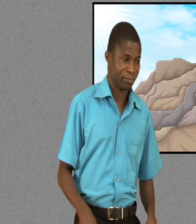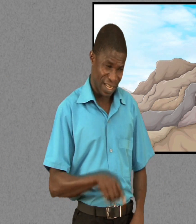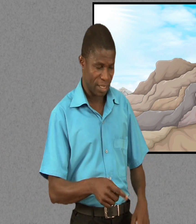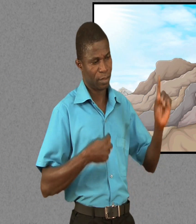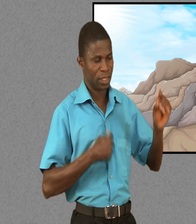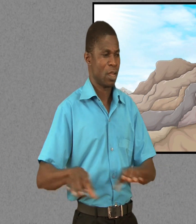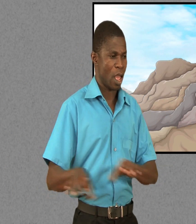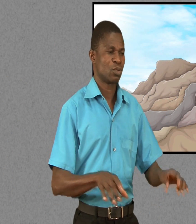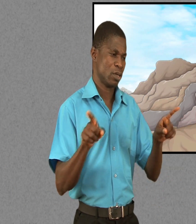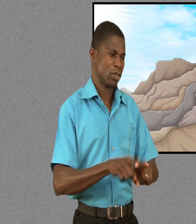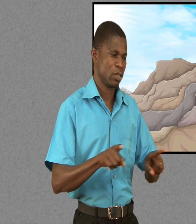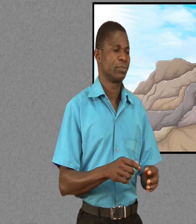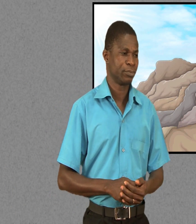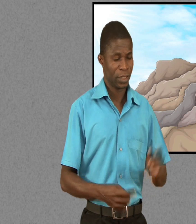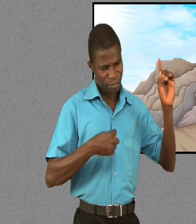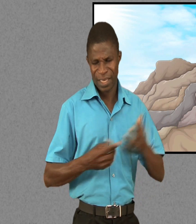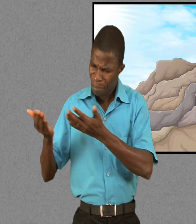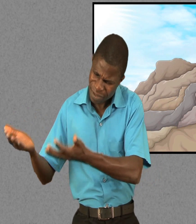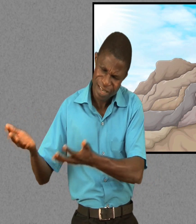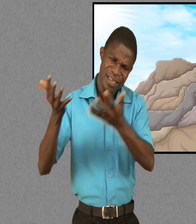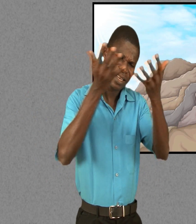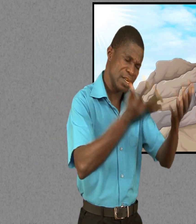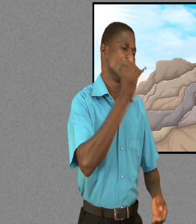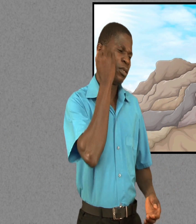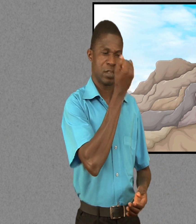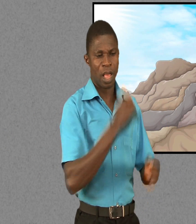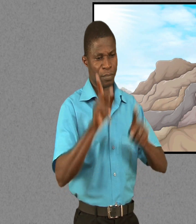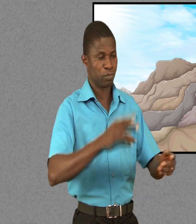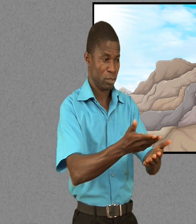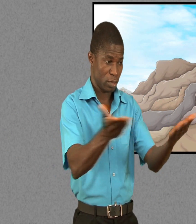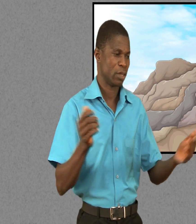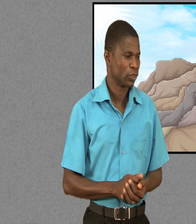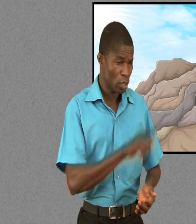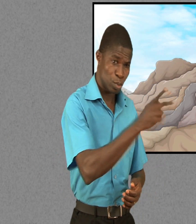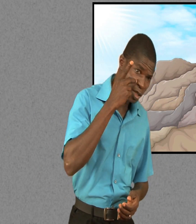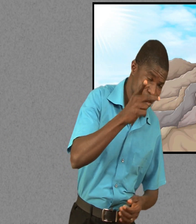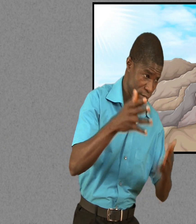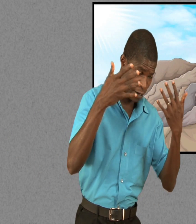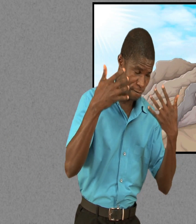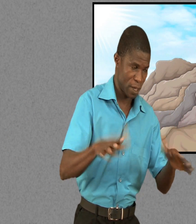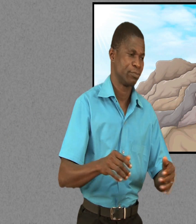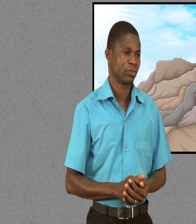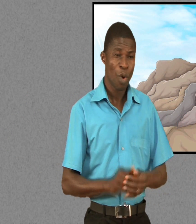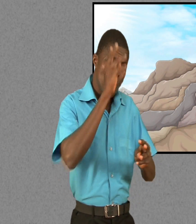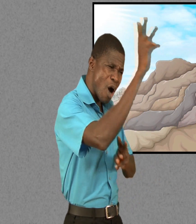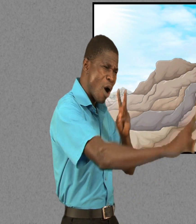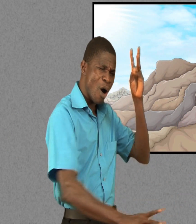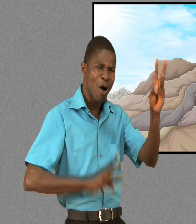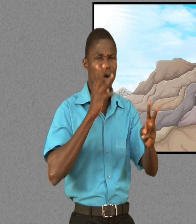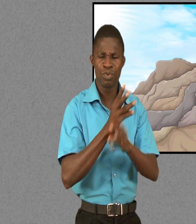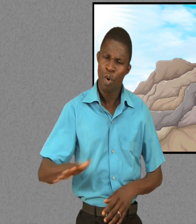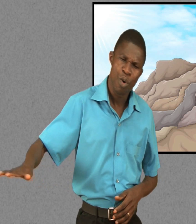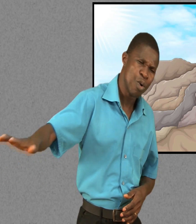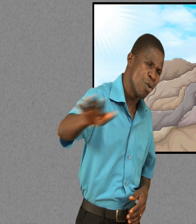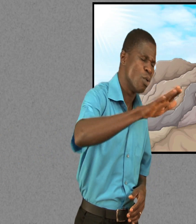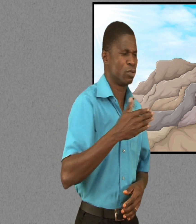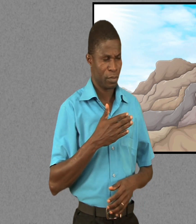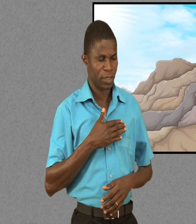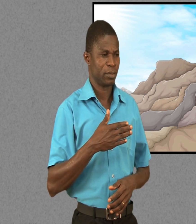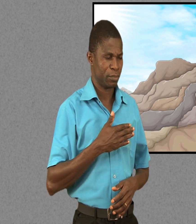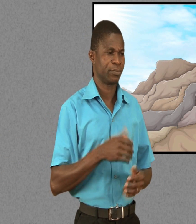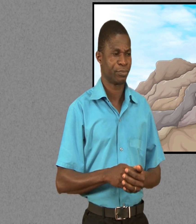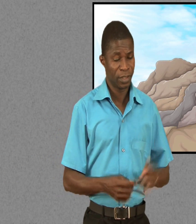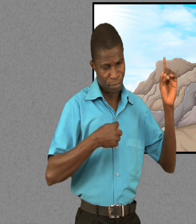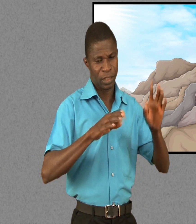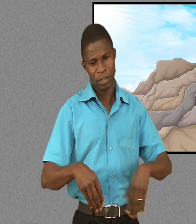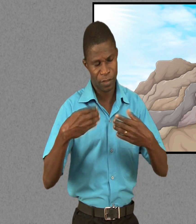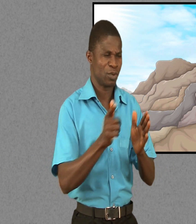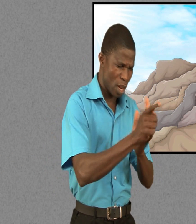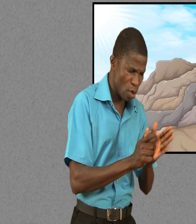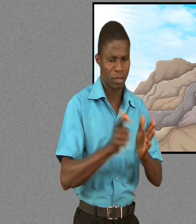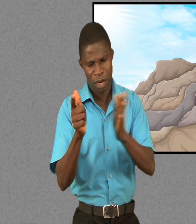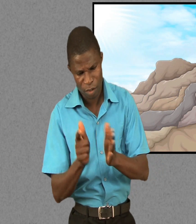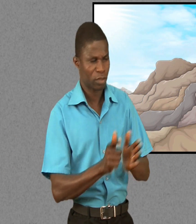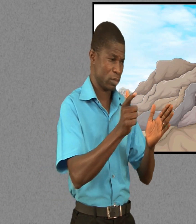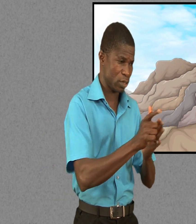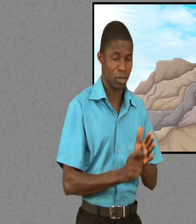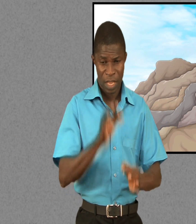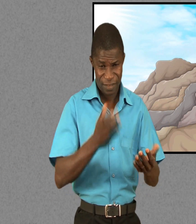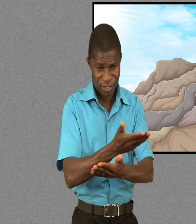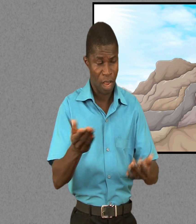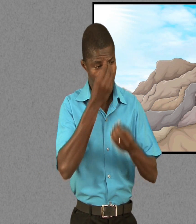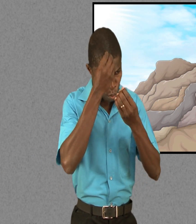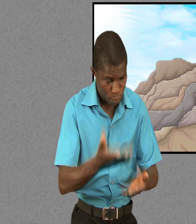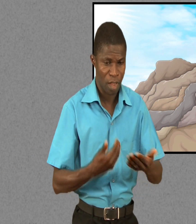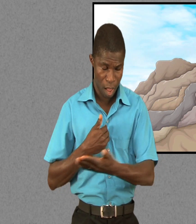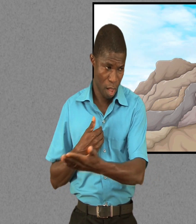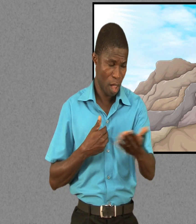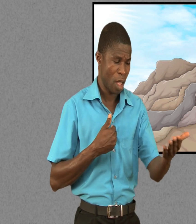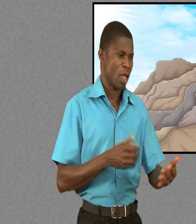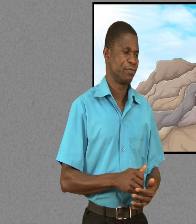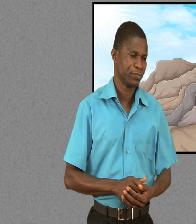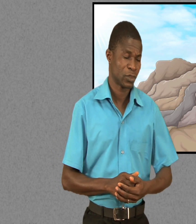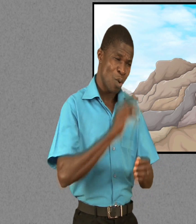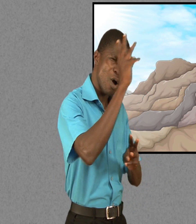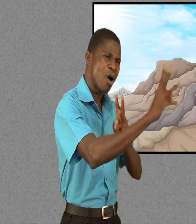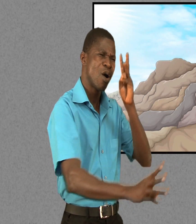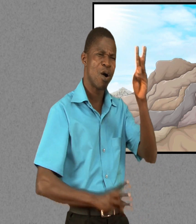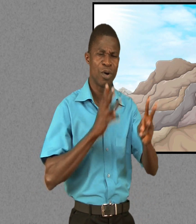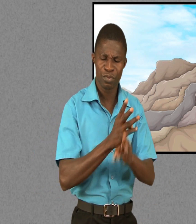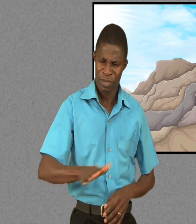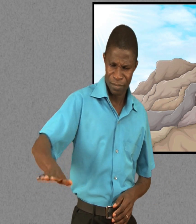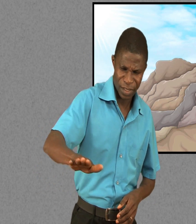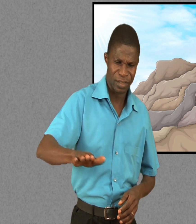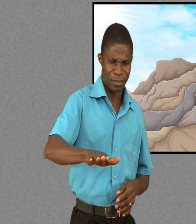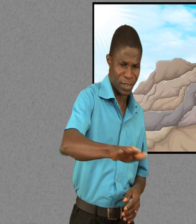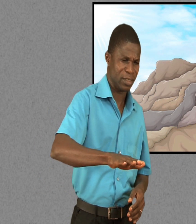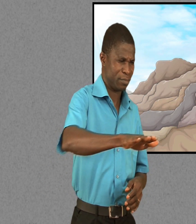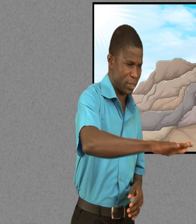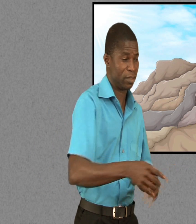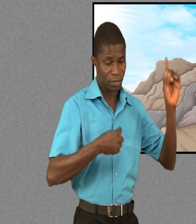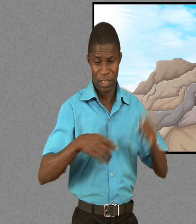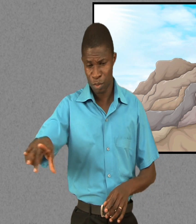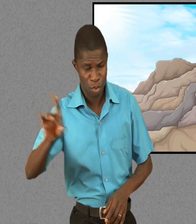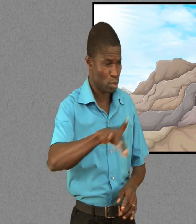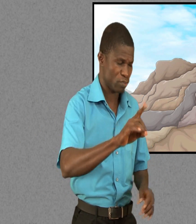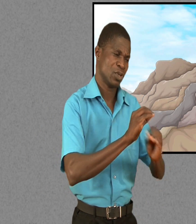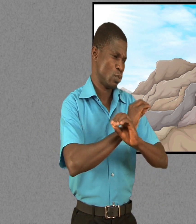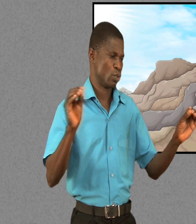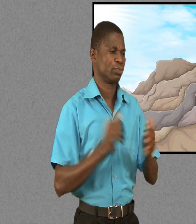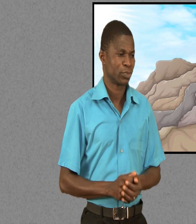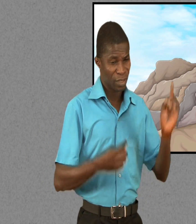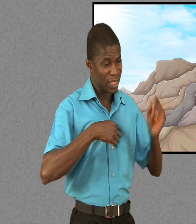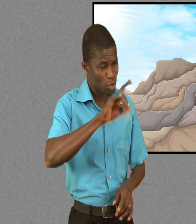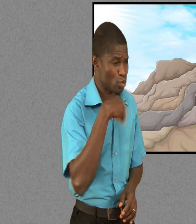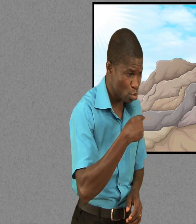Now if you will indeed obey My voice and keep My covenant, you will be My treasured possession out of all the nations—for the whole earth is Mine.